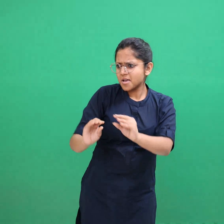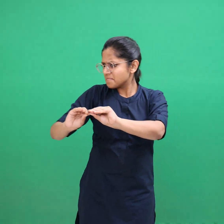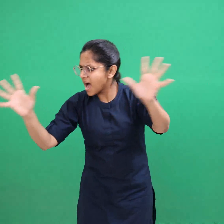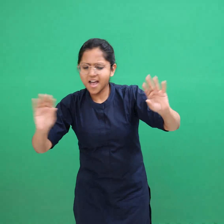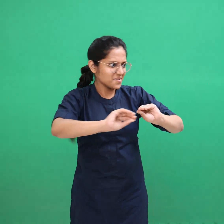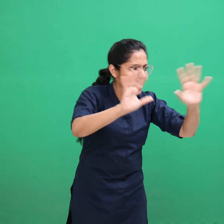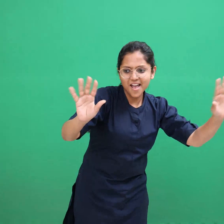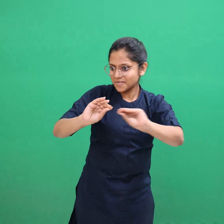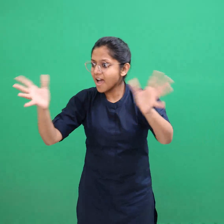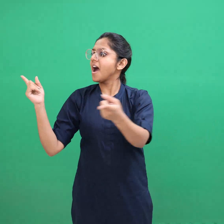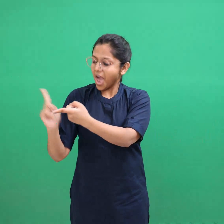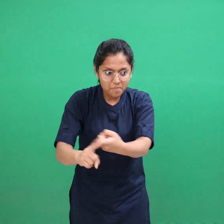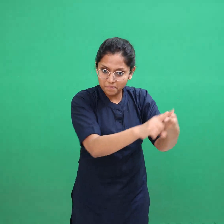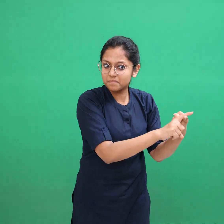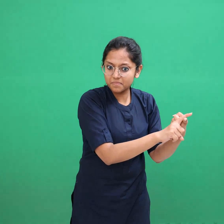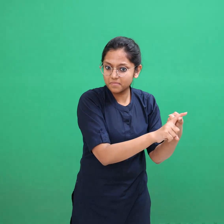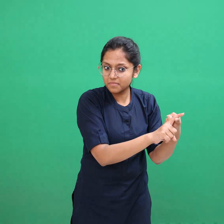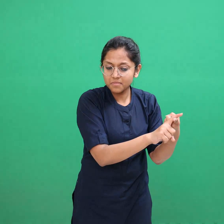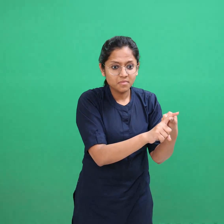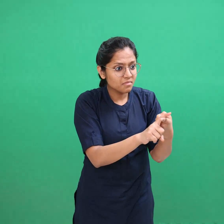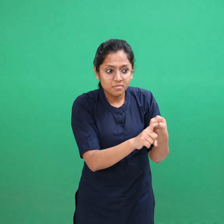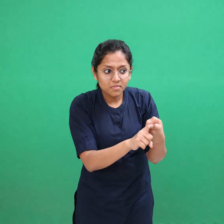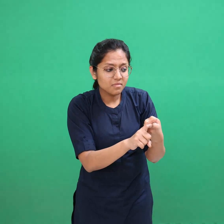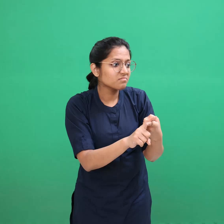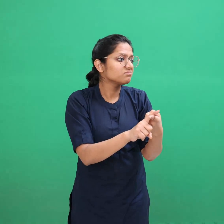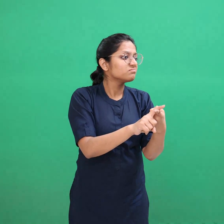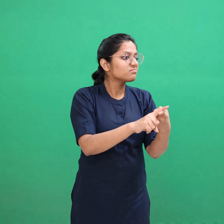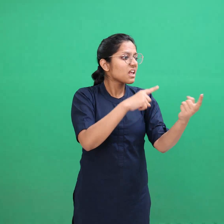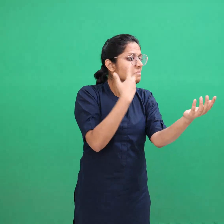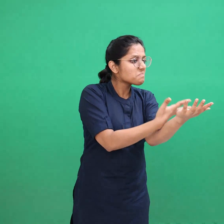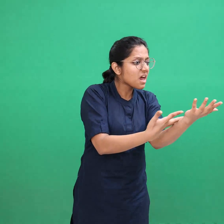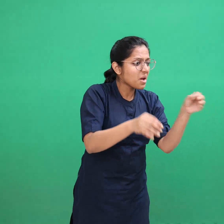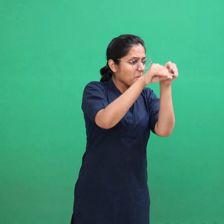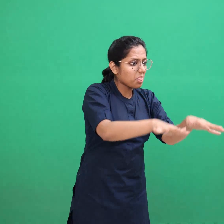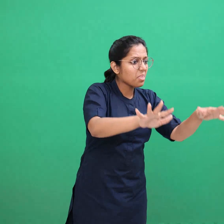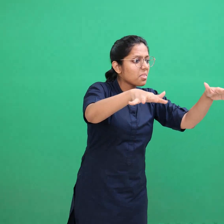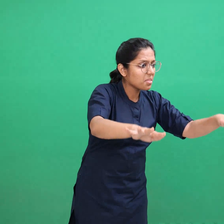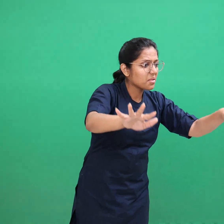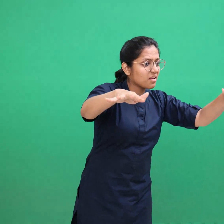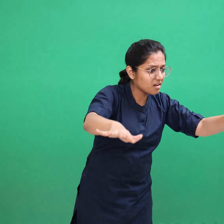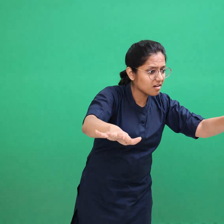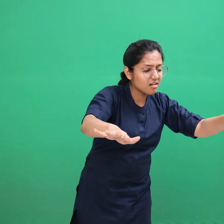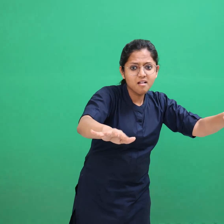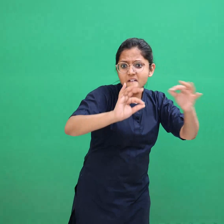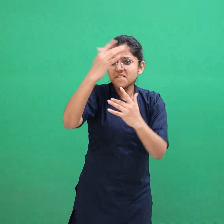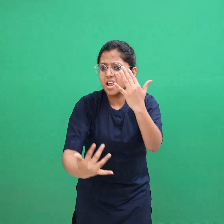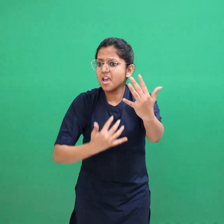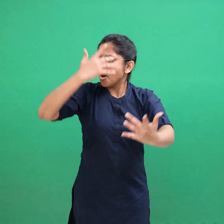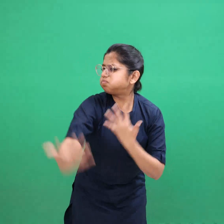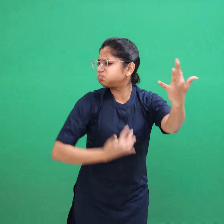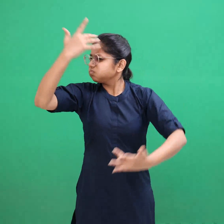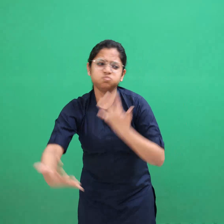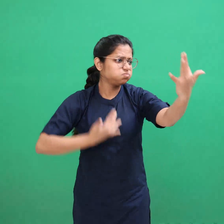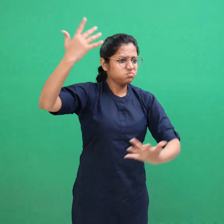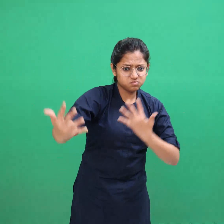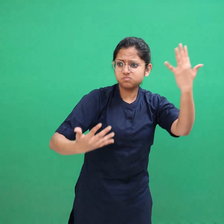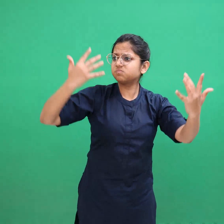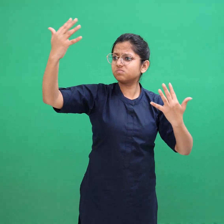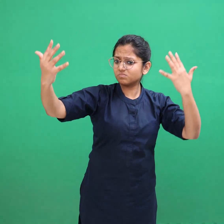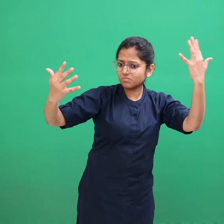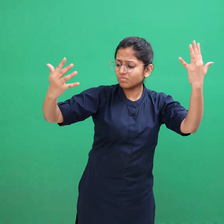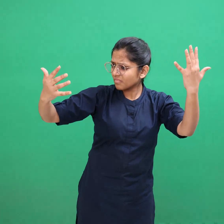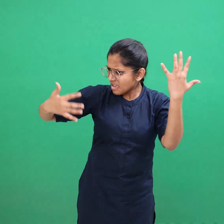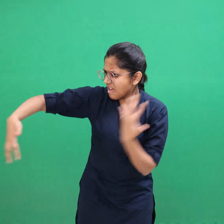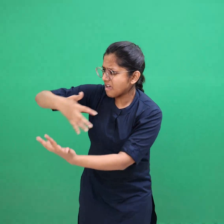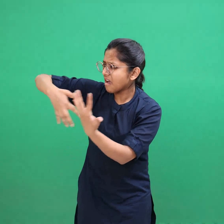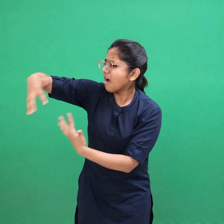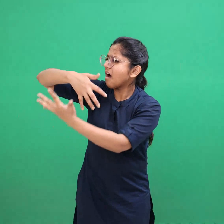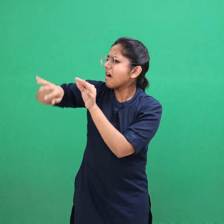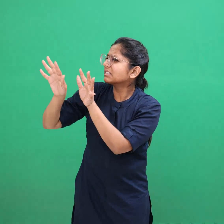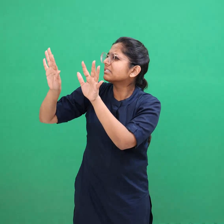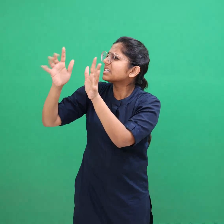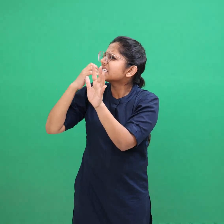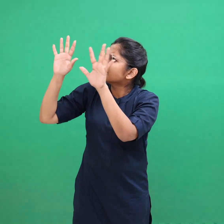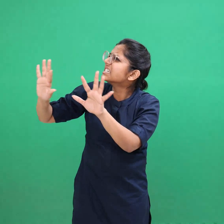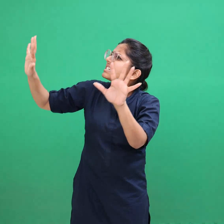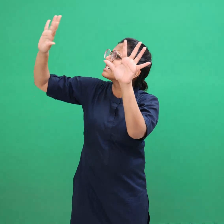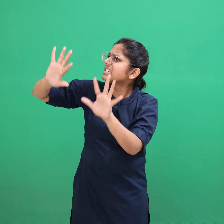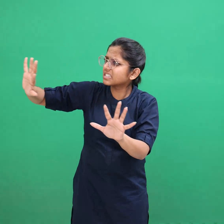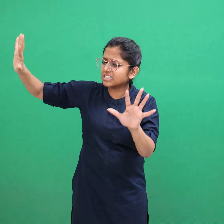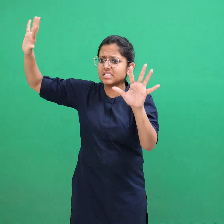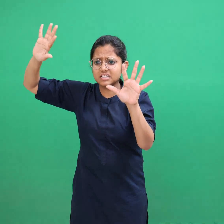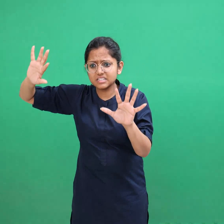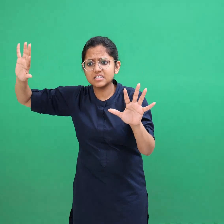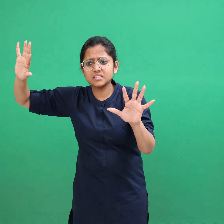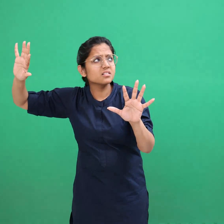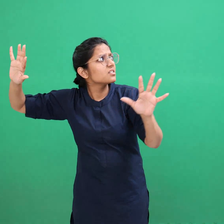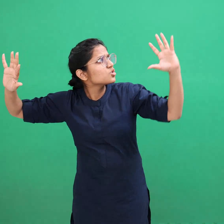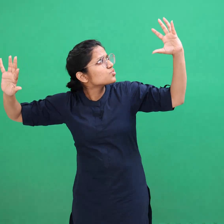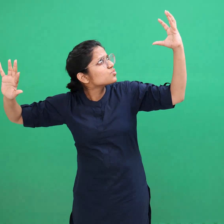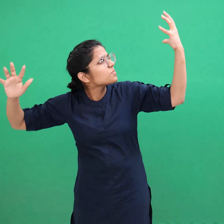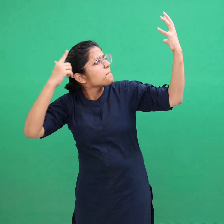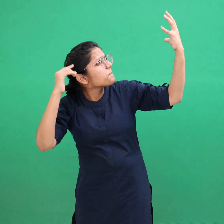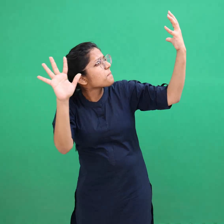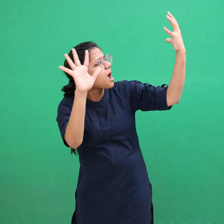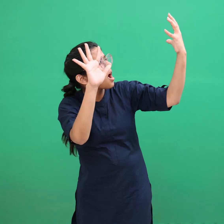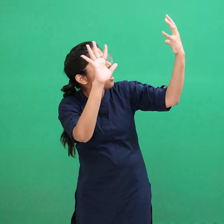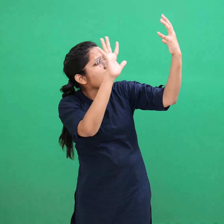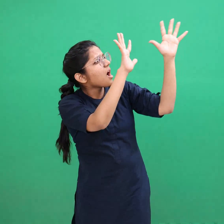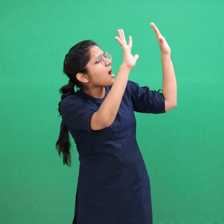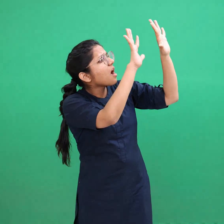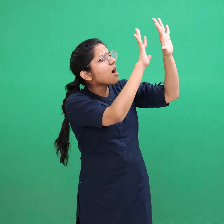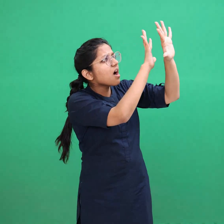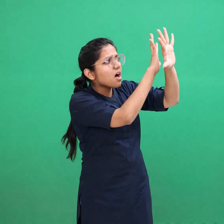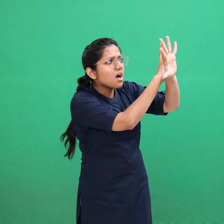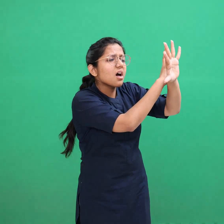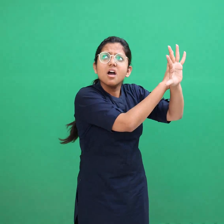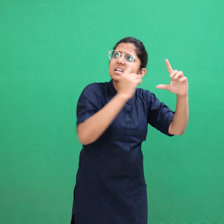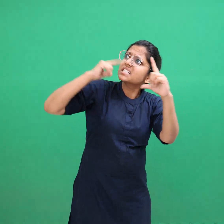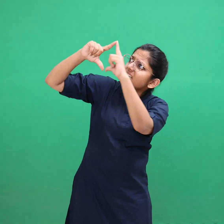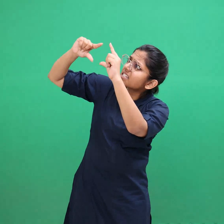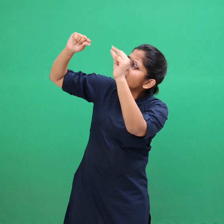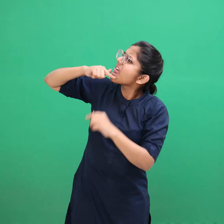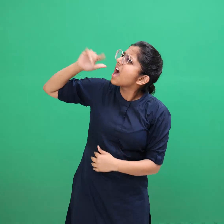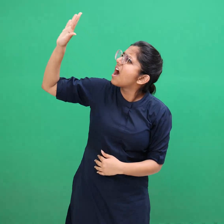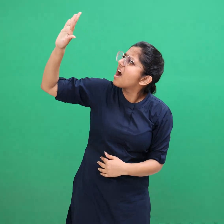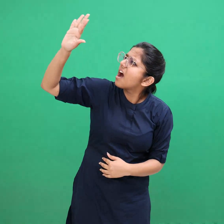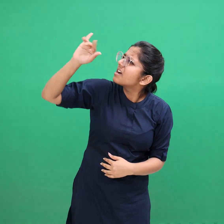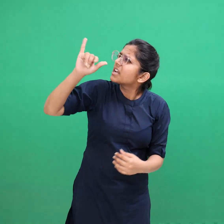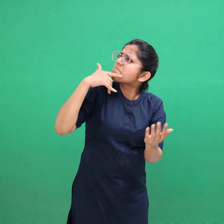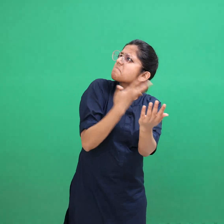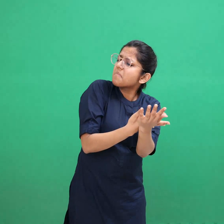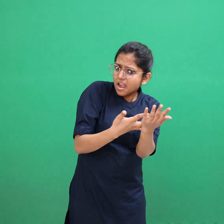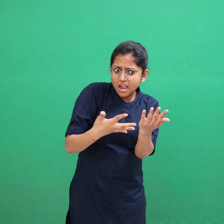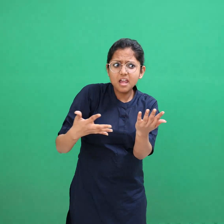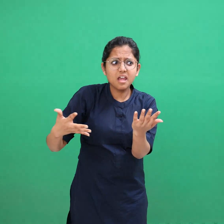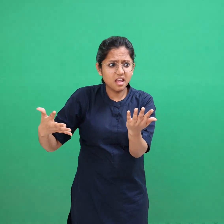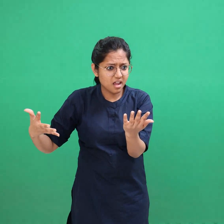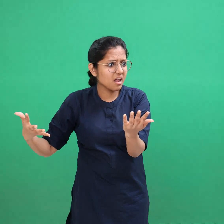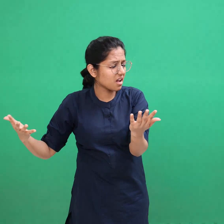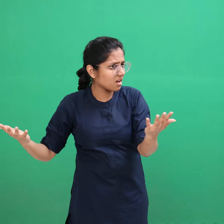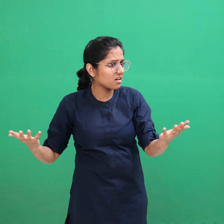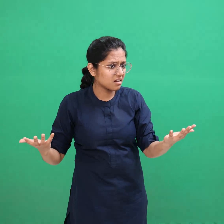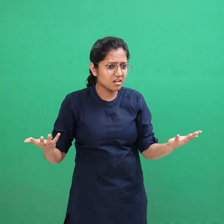I will show wonders in the heavens above and signs on the earth below, blood and fire and billows of smoke.